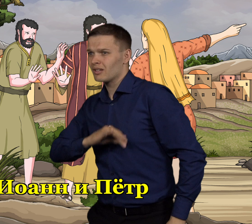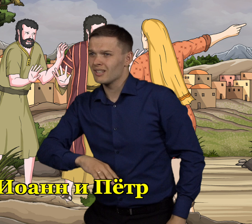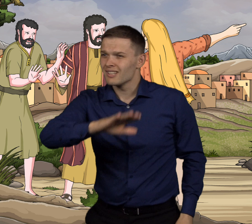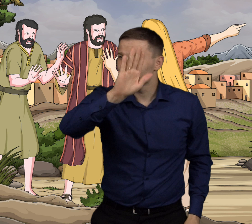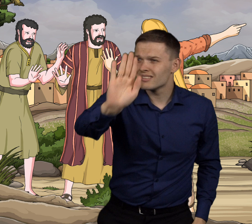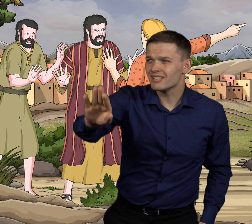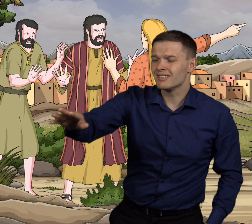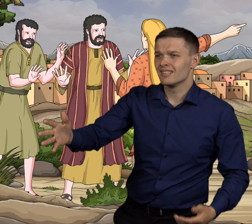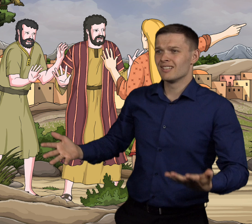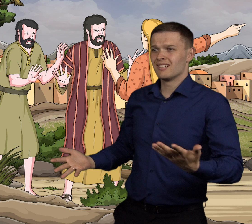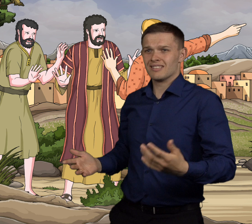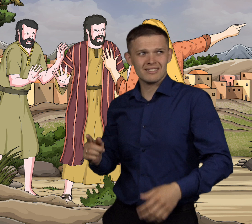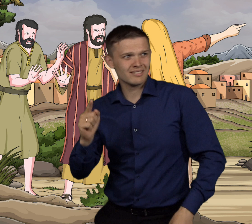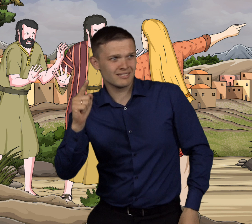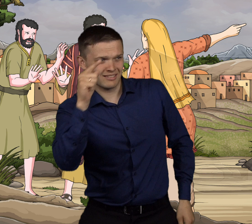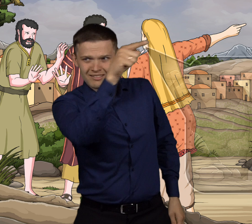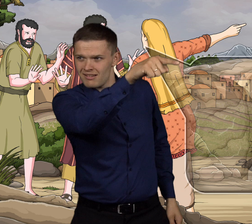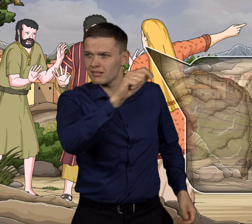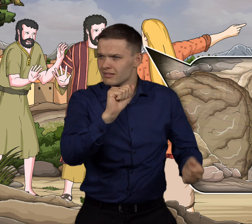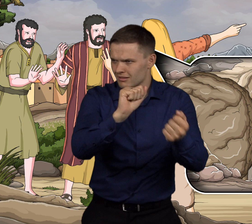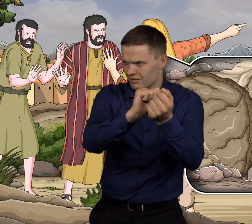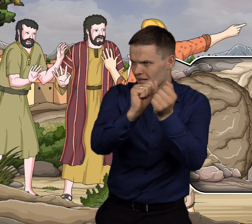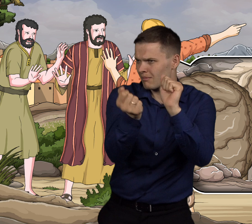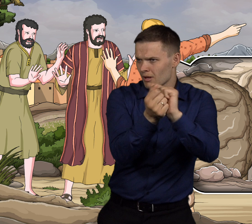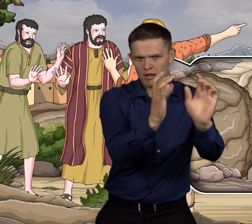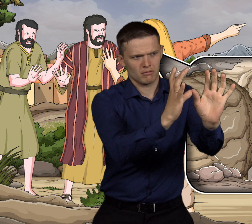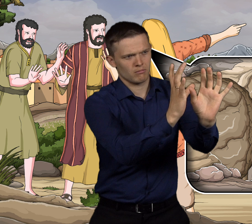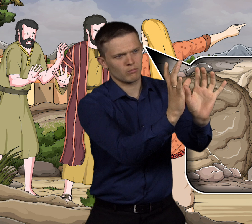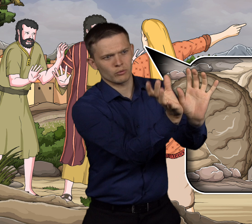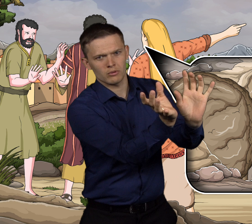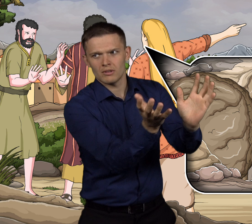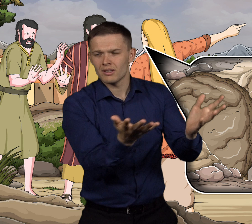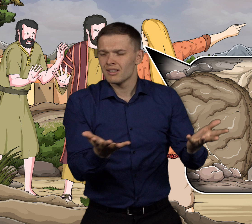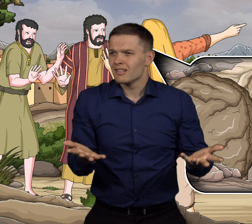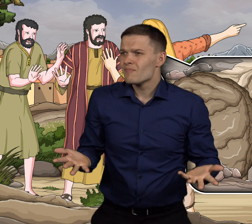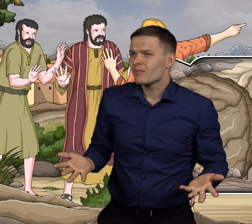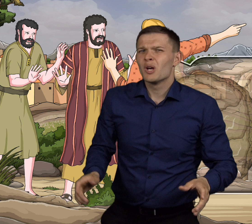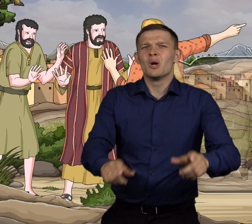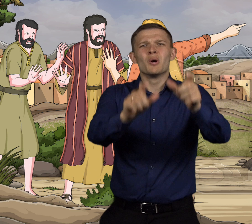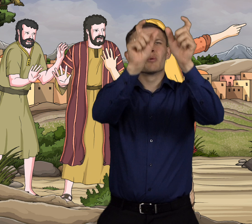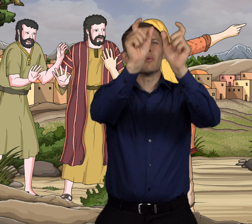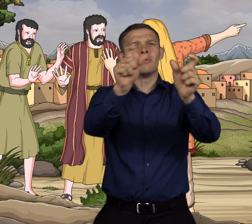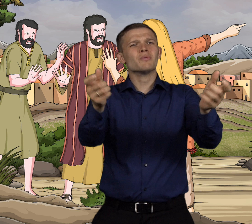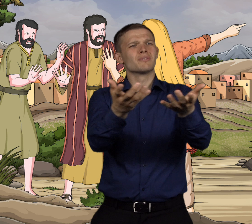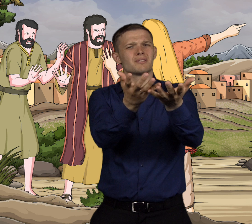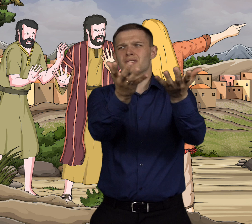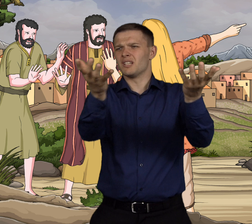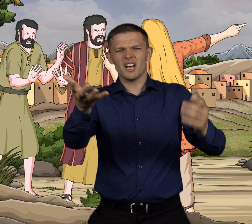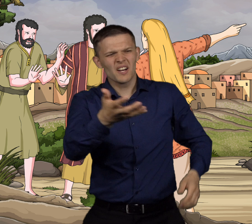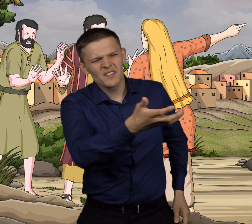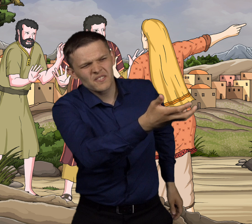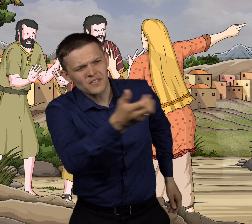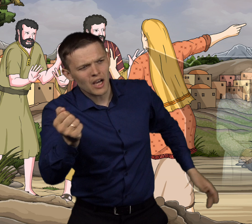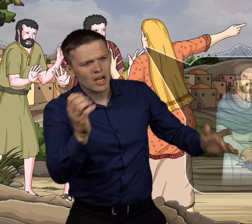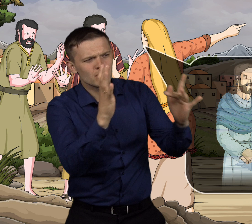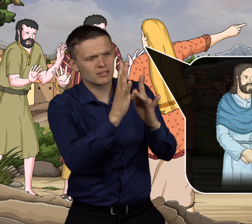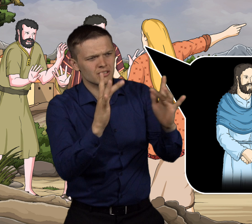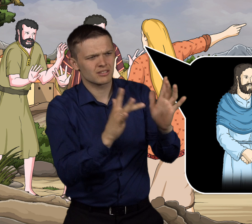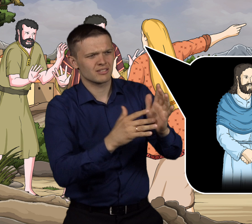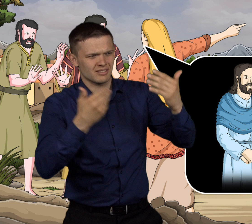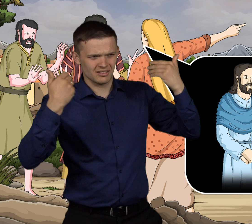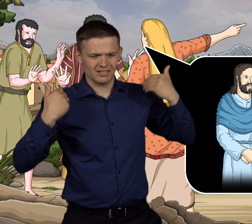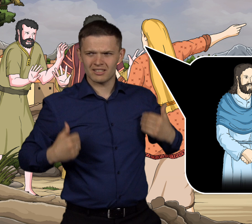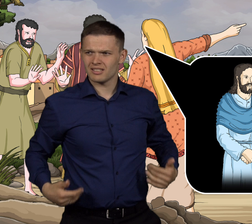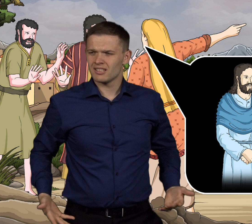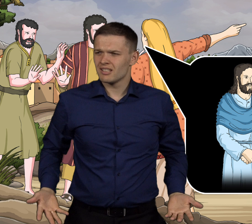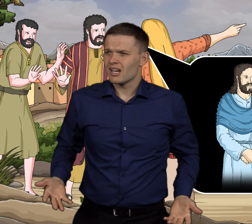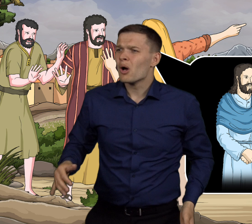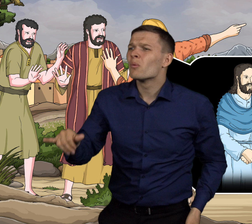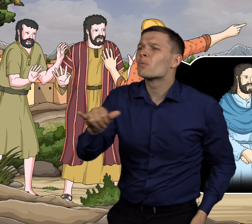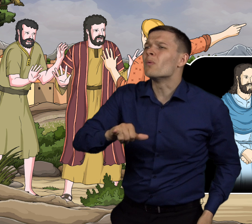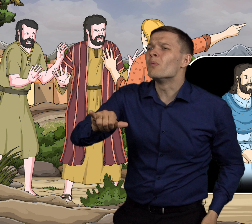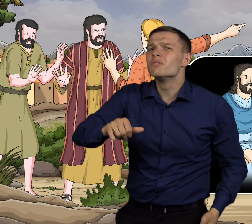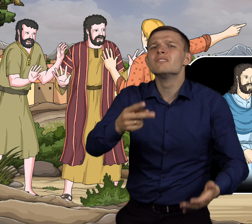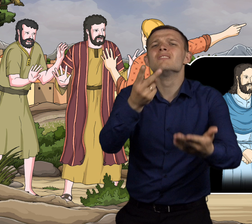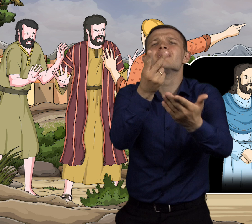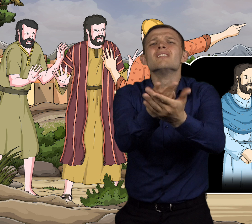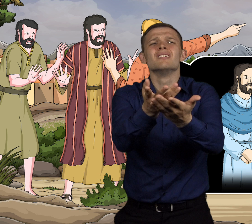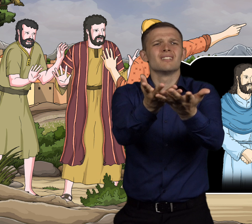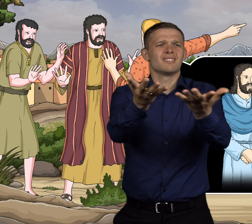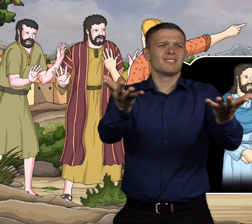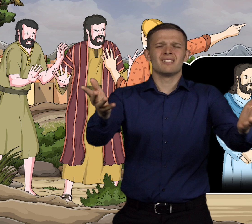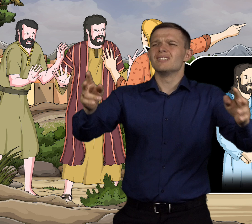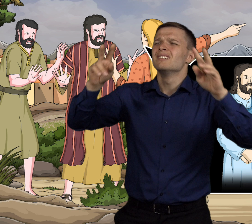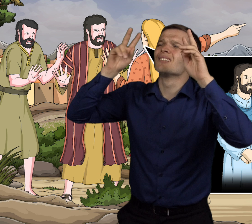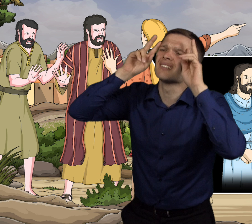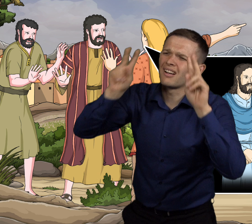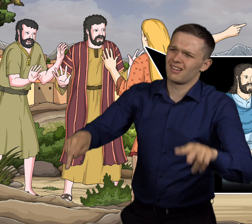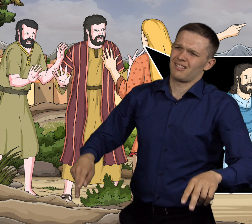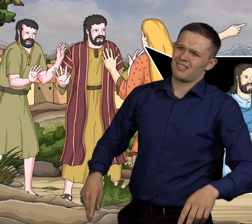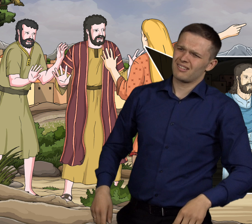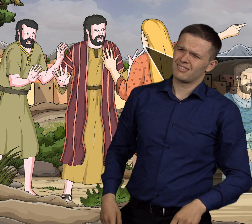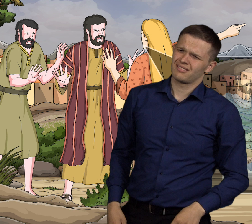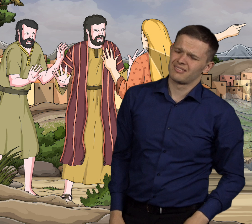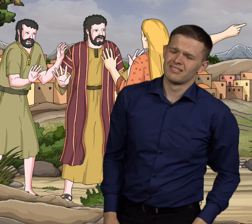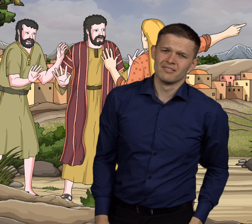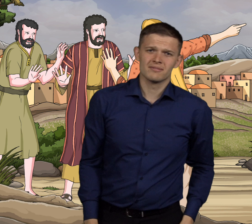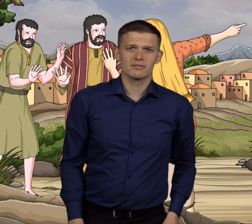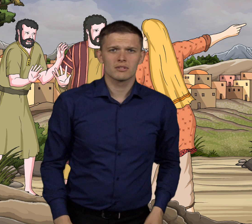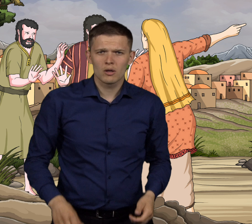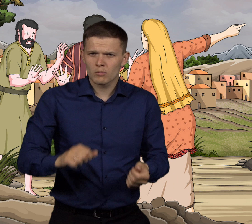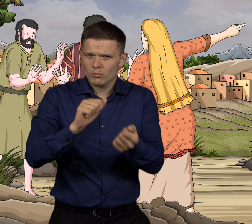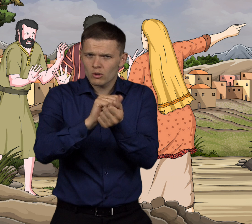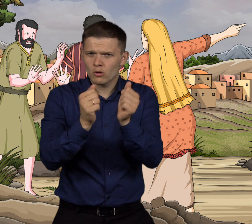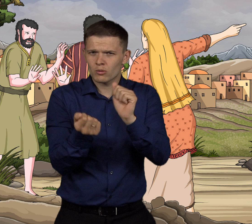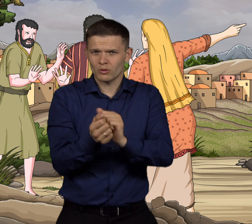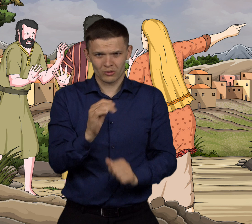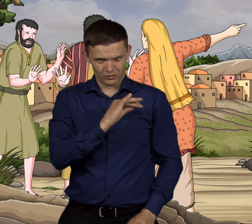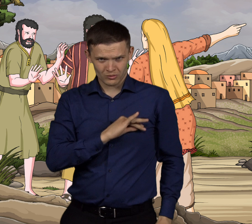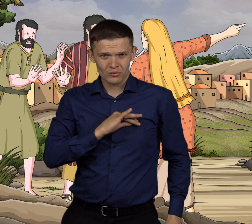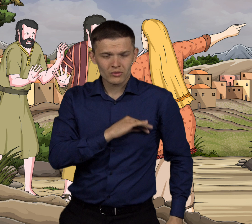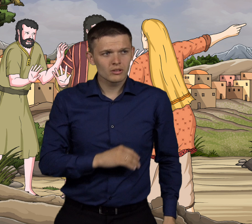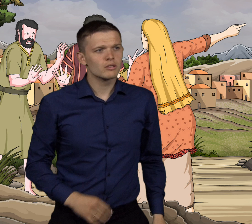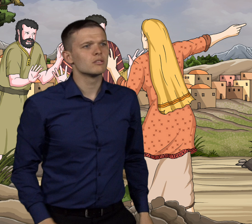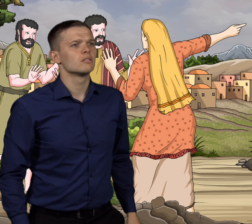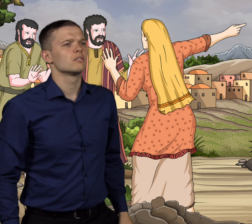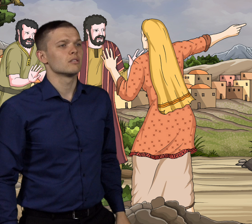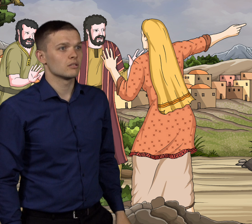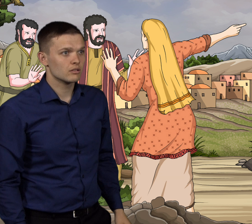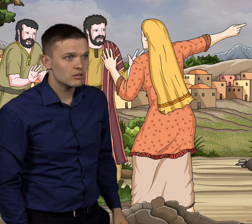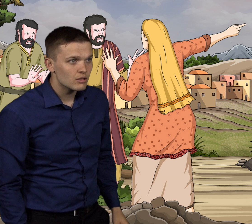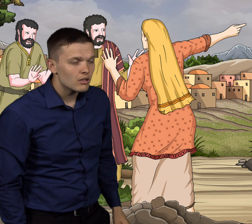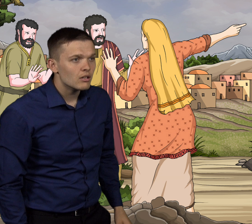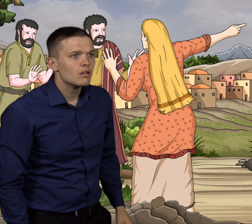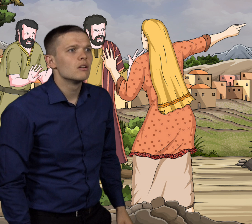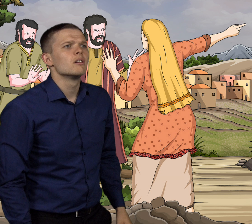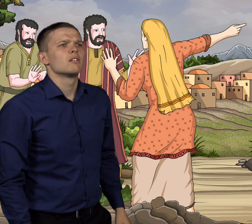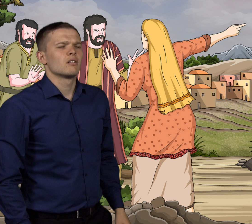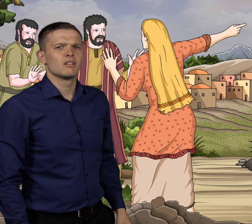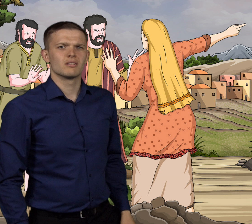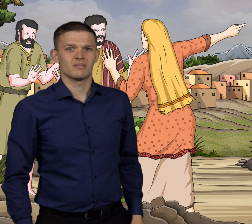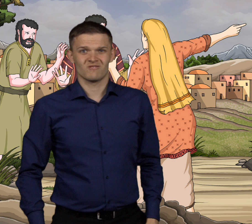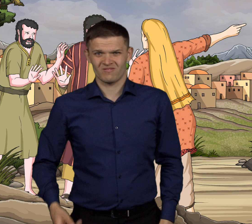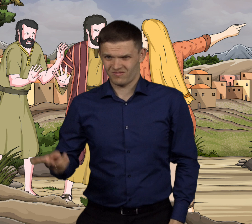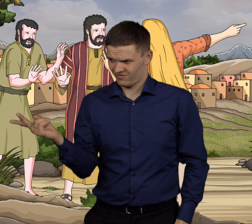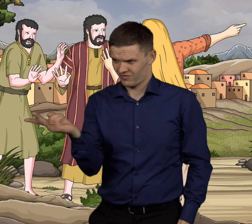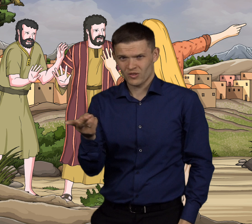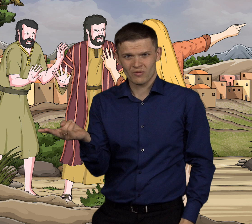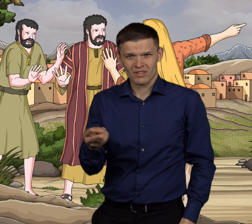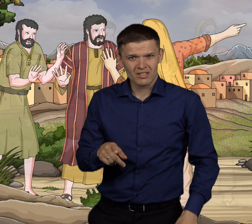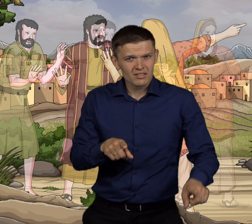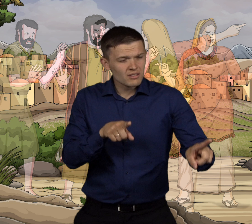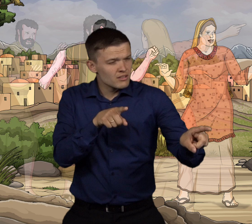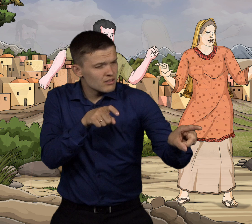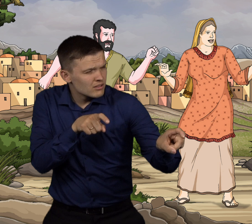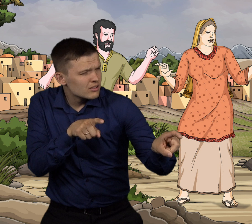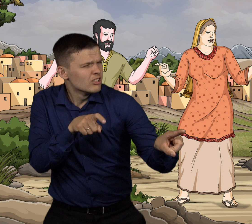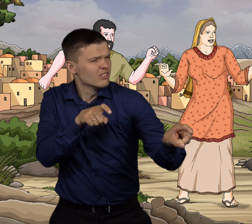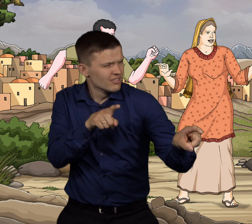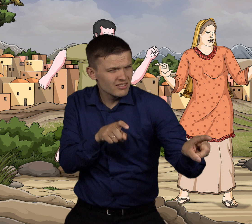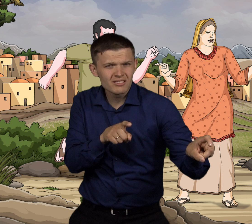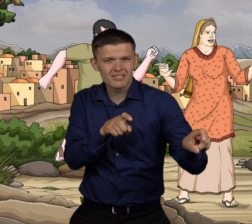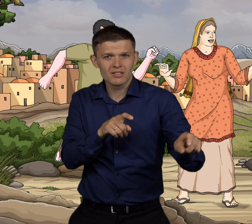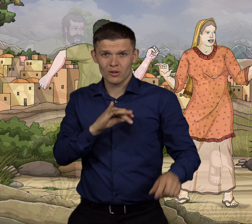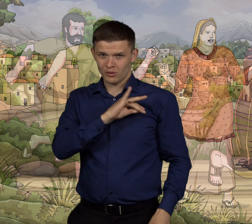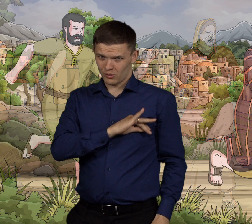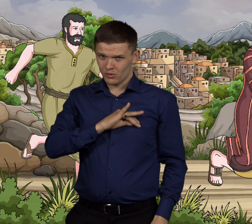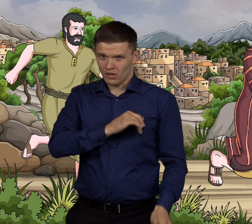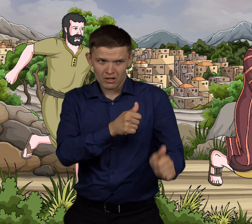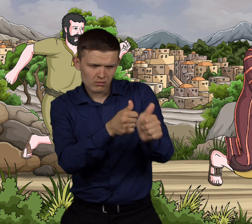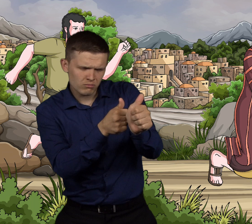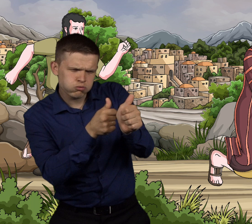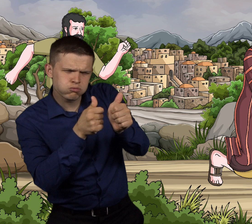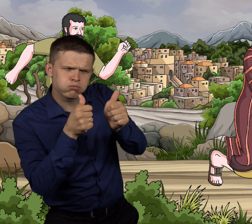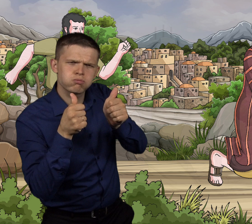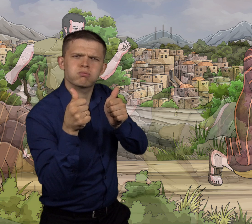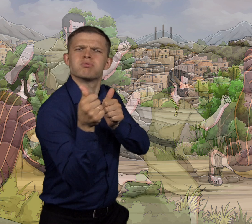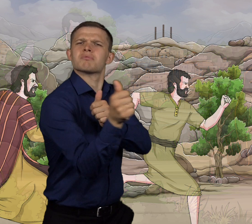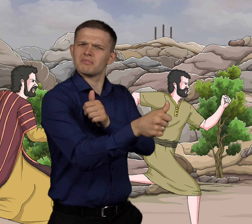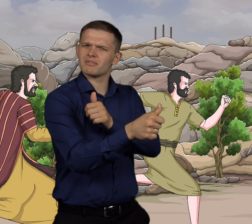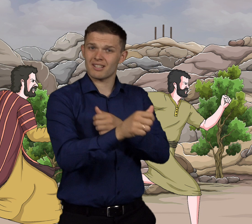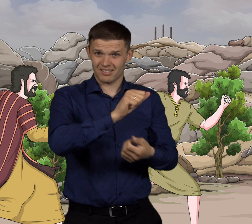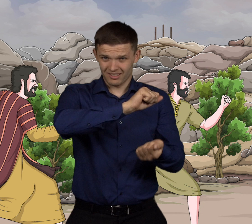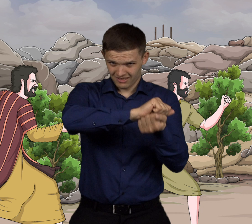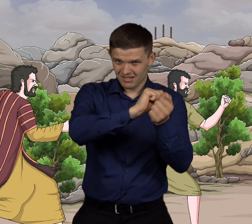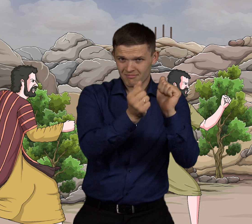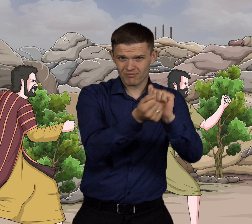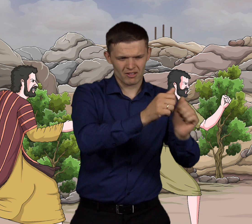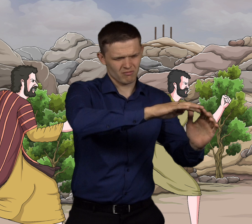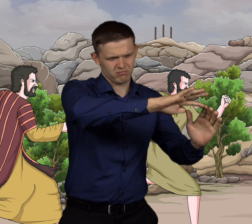“They have taken the Lord out of the tomb,” she said, “and we do not know where they have put Him!” Then Peter and the other disciple set out for the tomb.